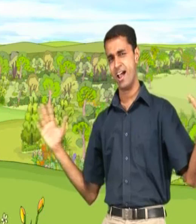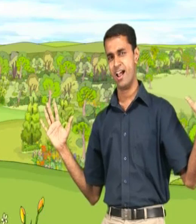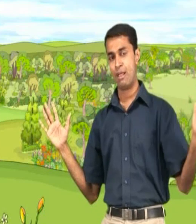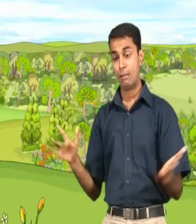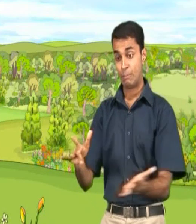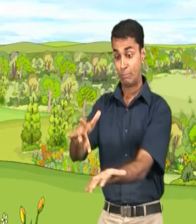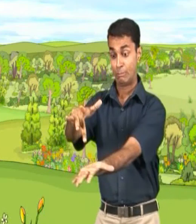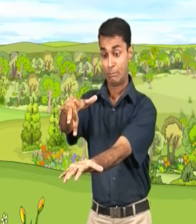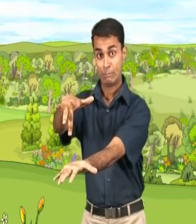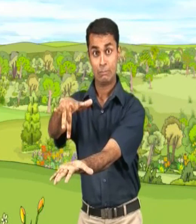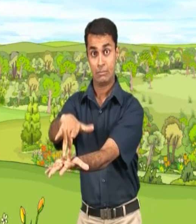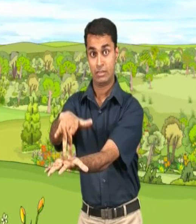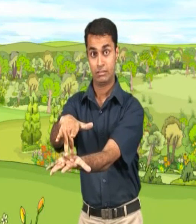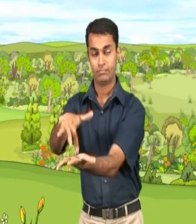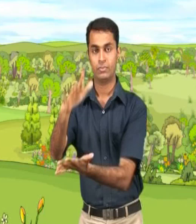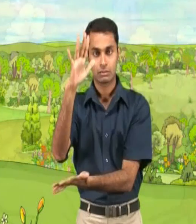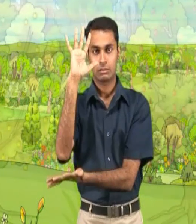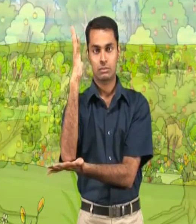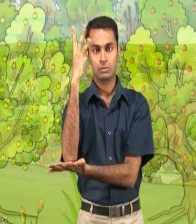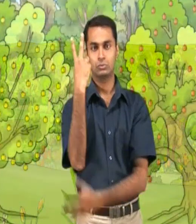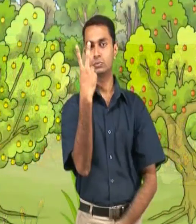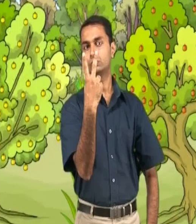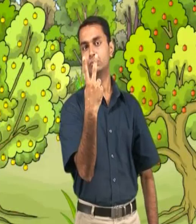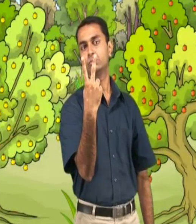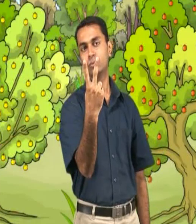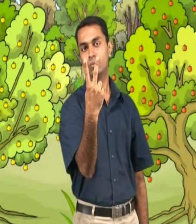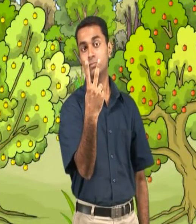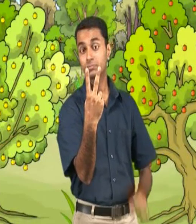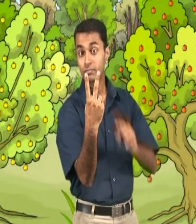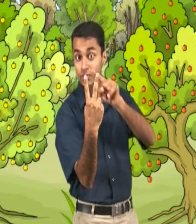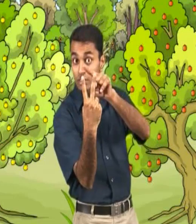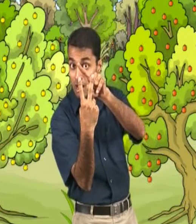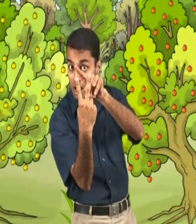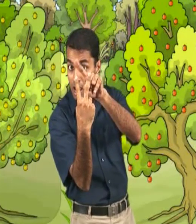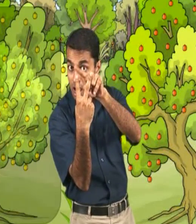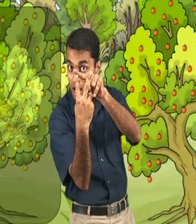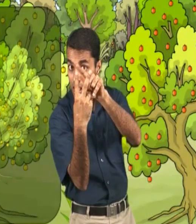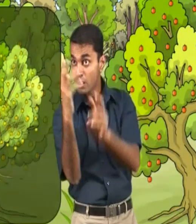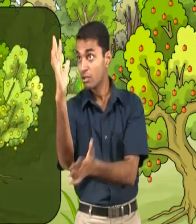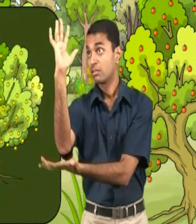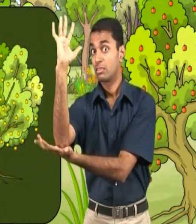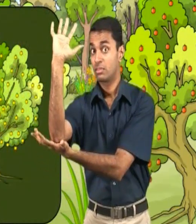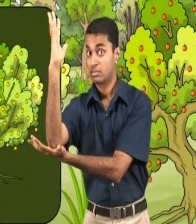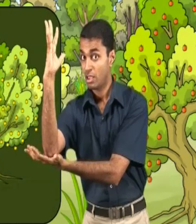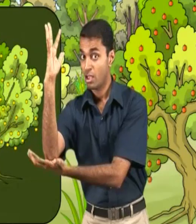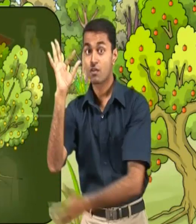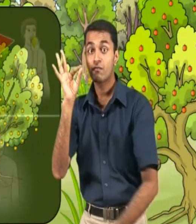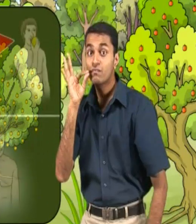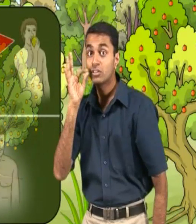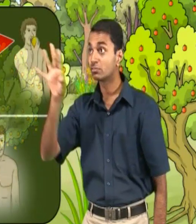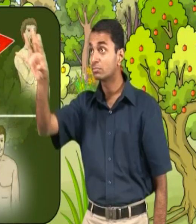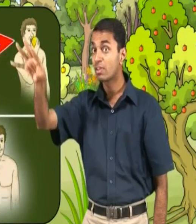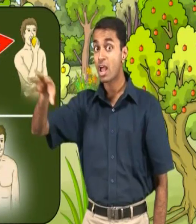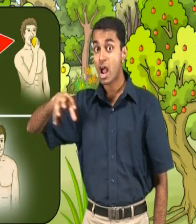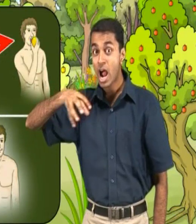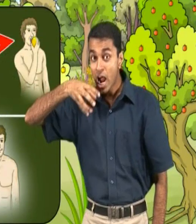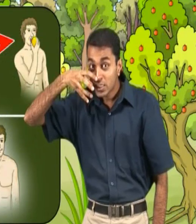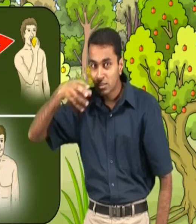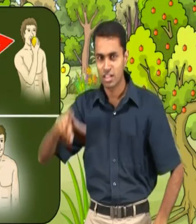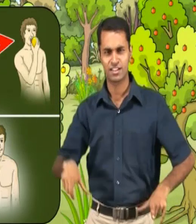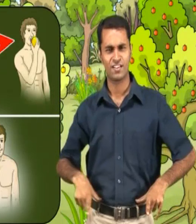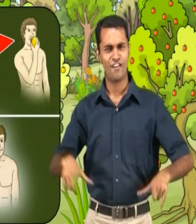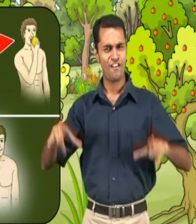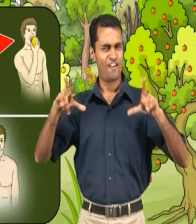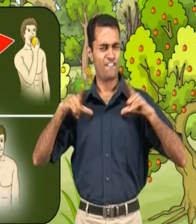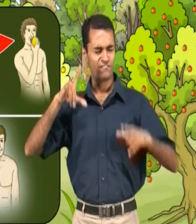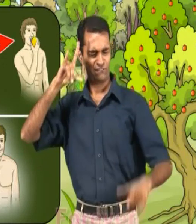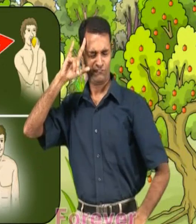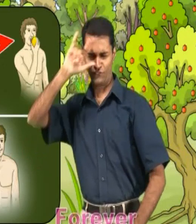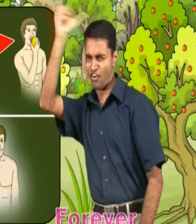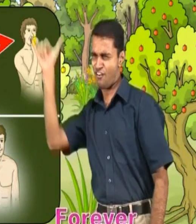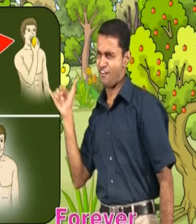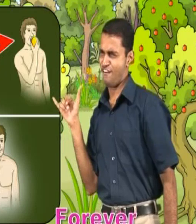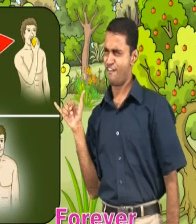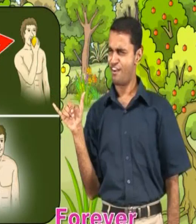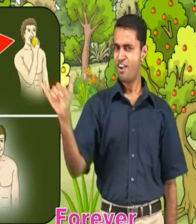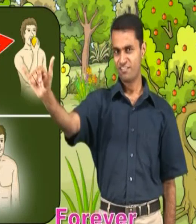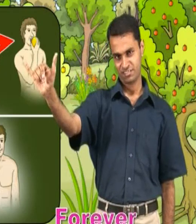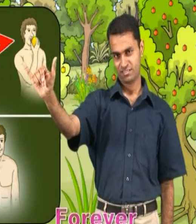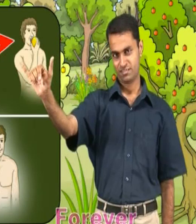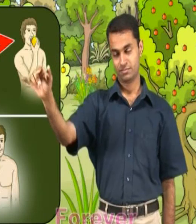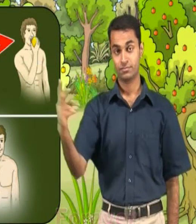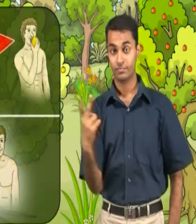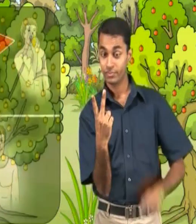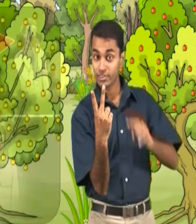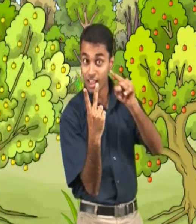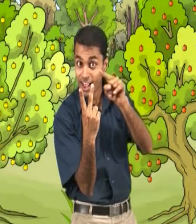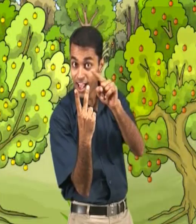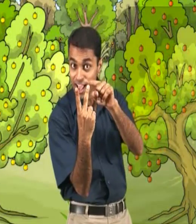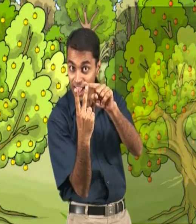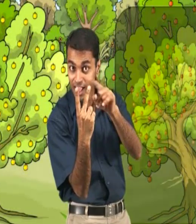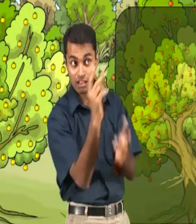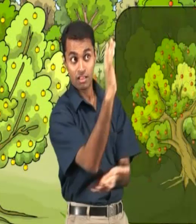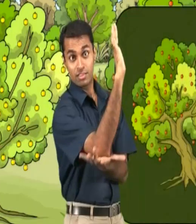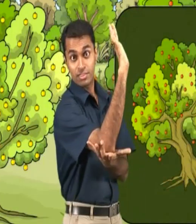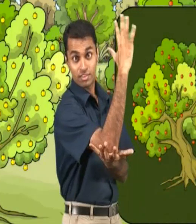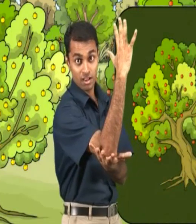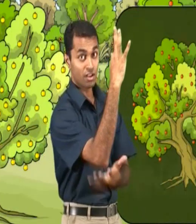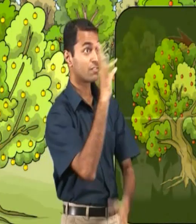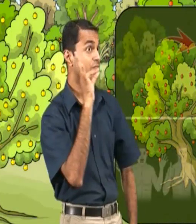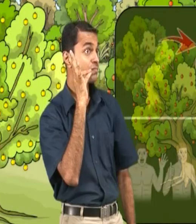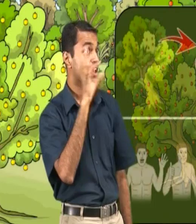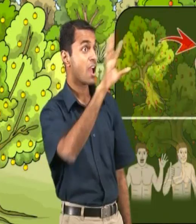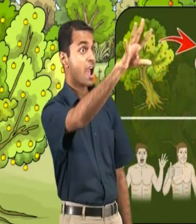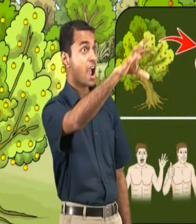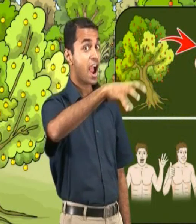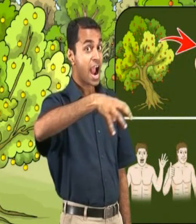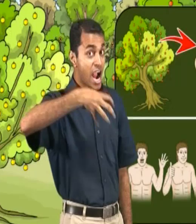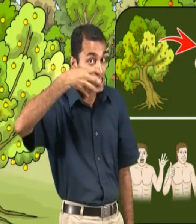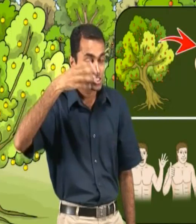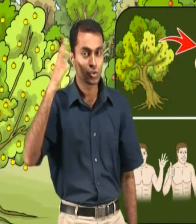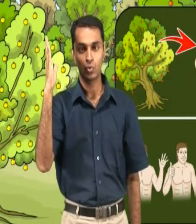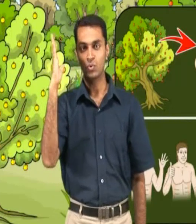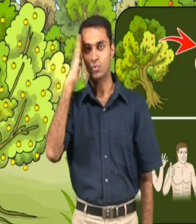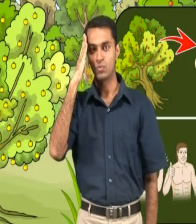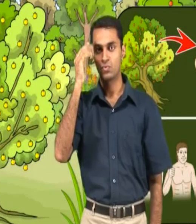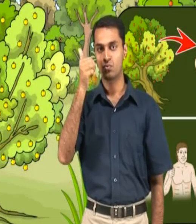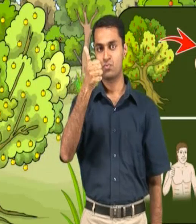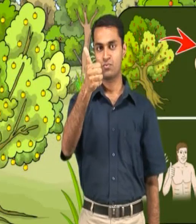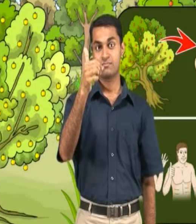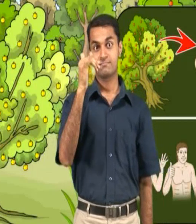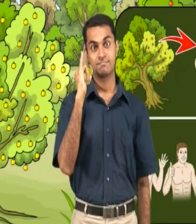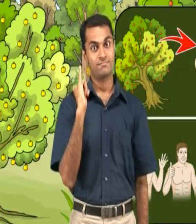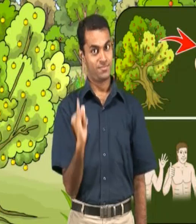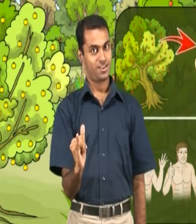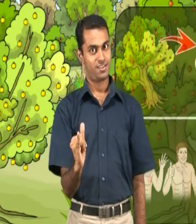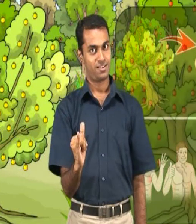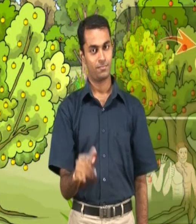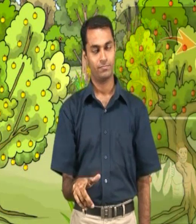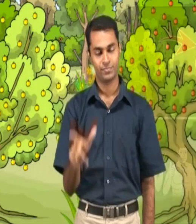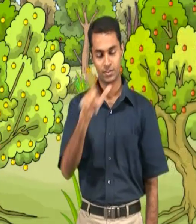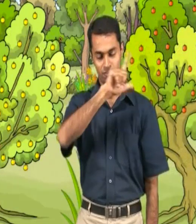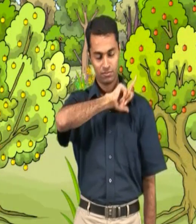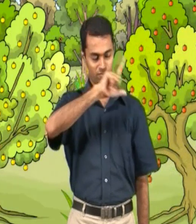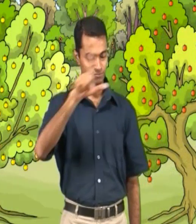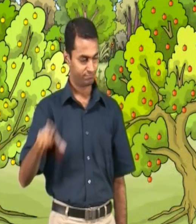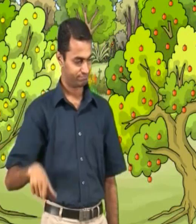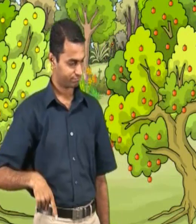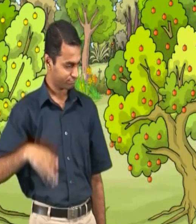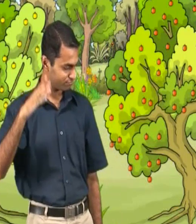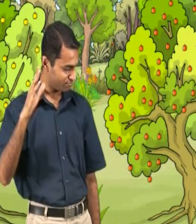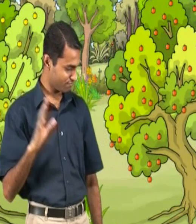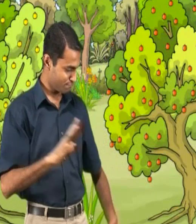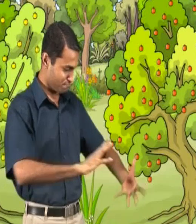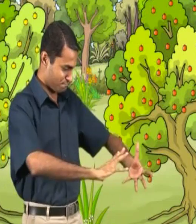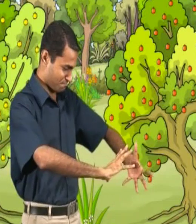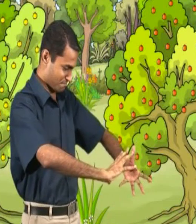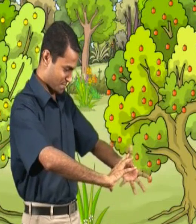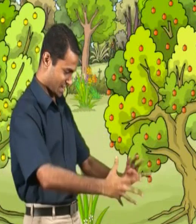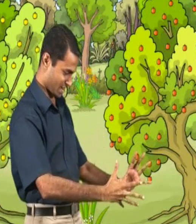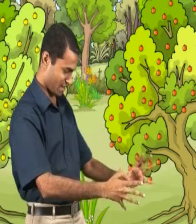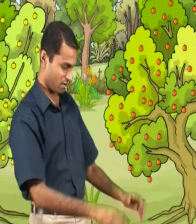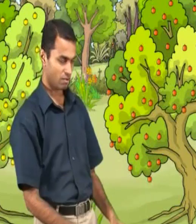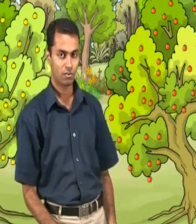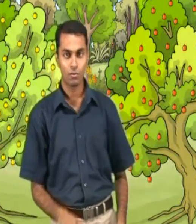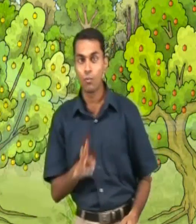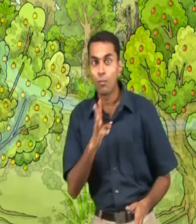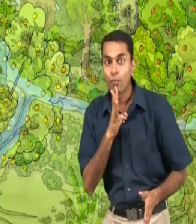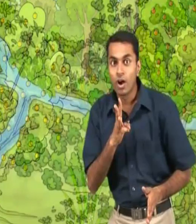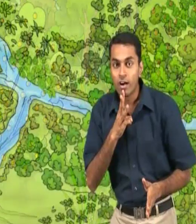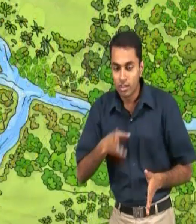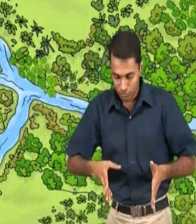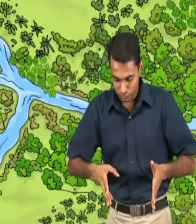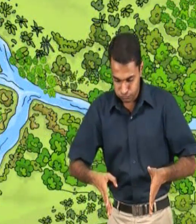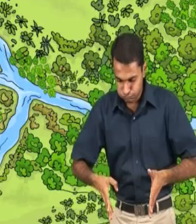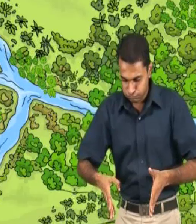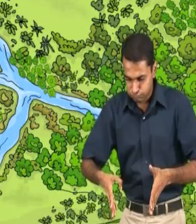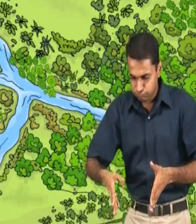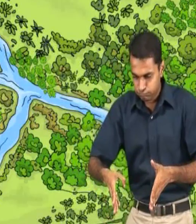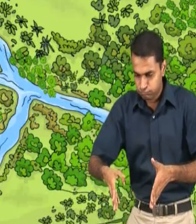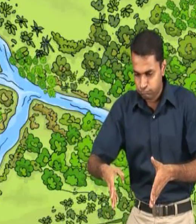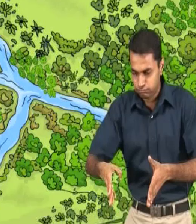And in the middle of the garden were the tree of life and the tree of the knowledge of good and evil.